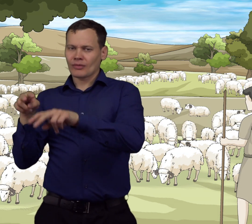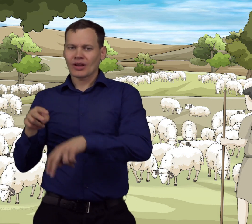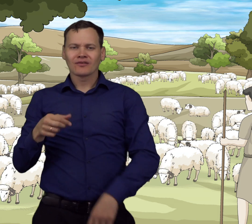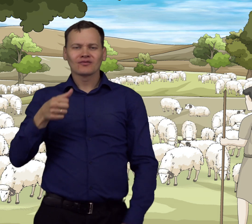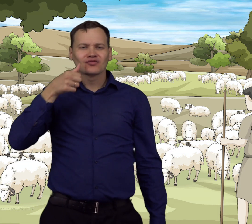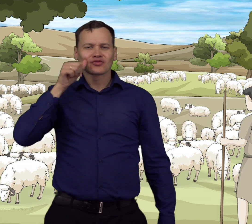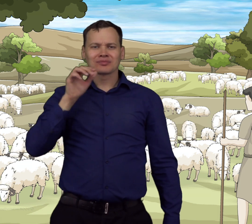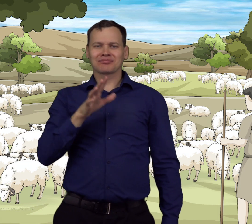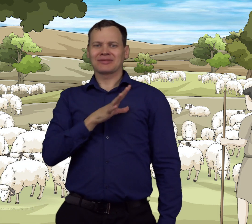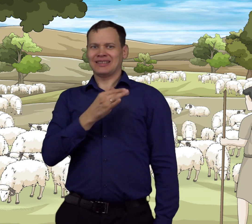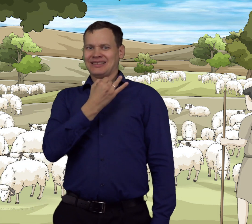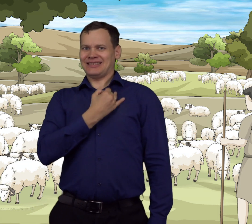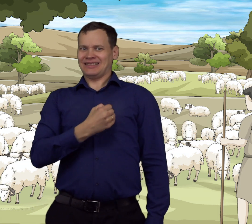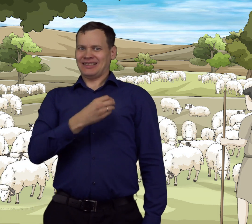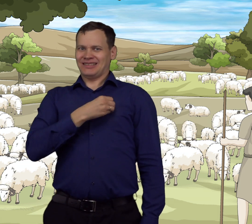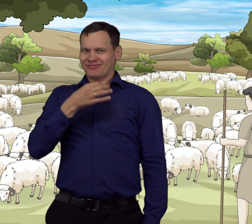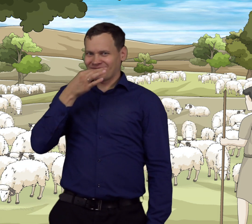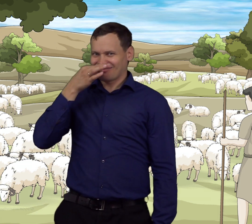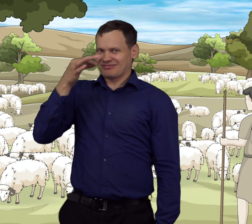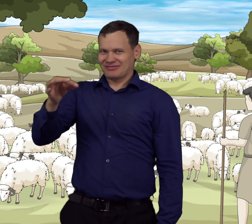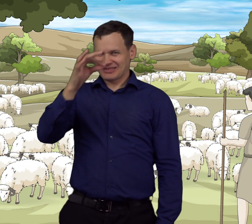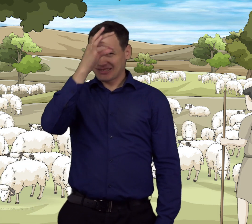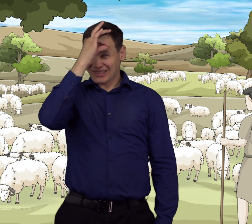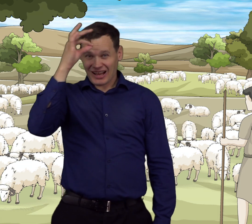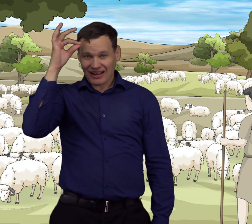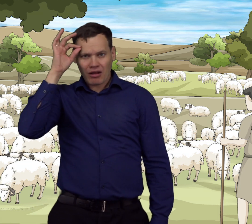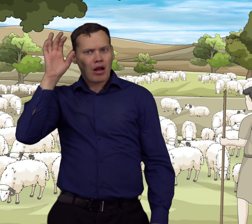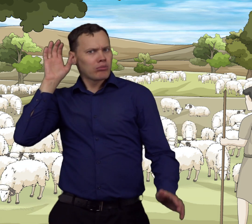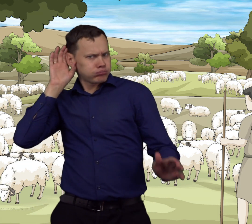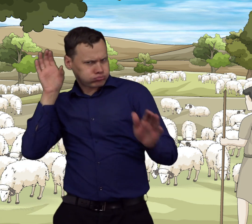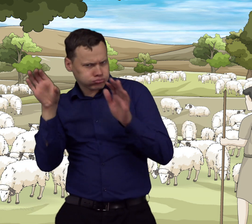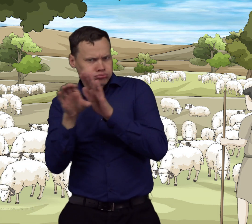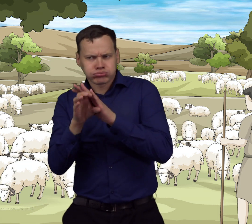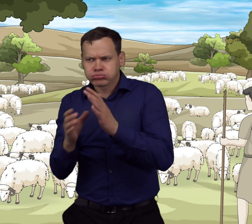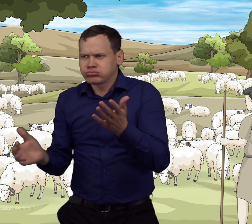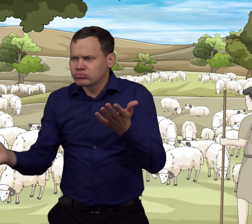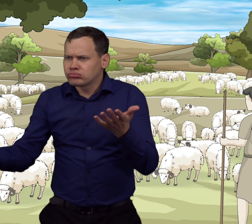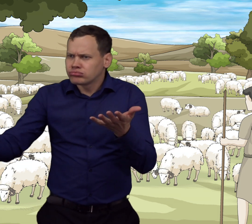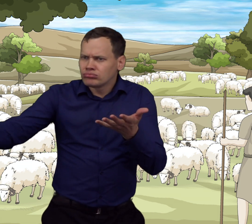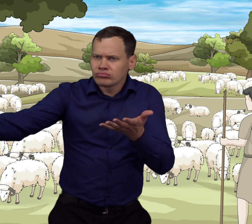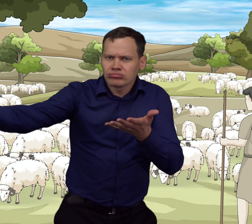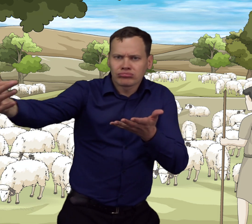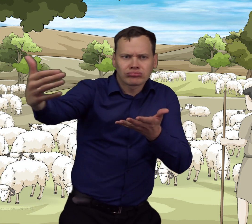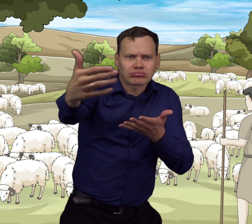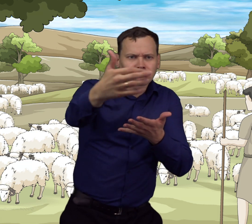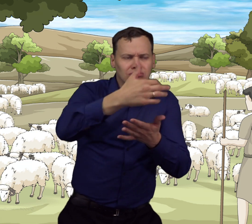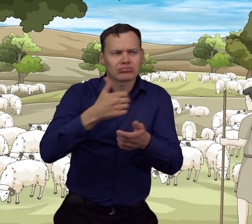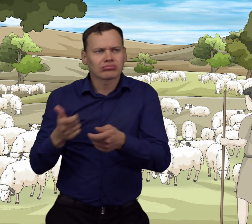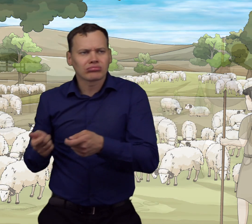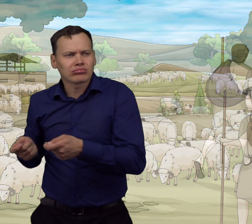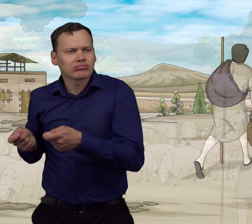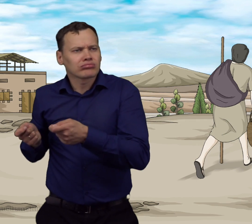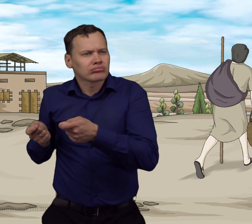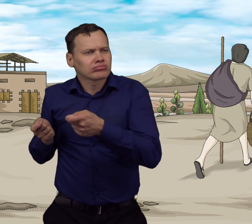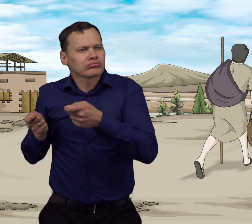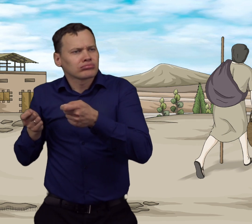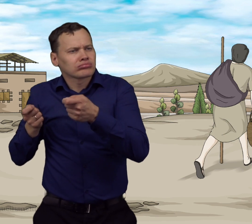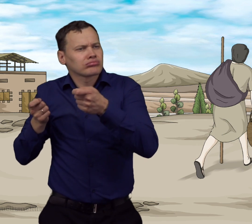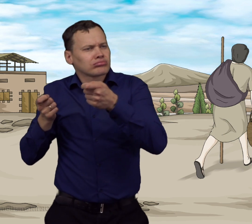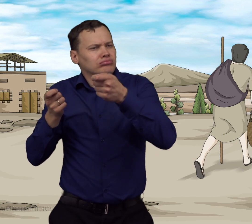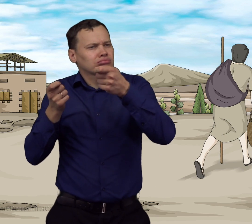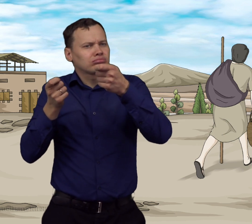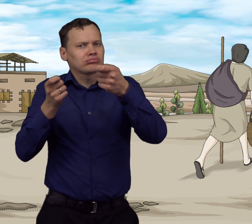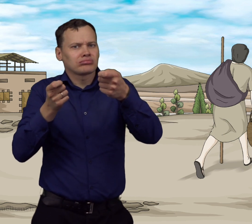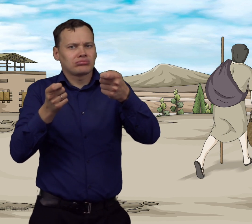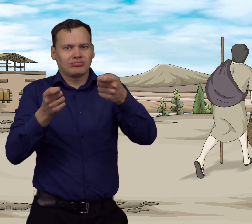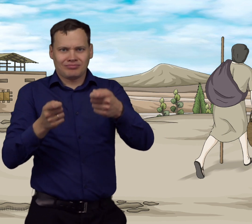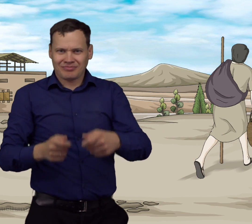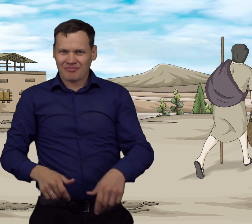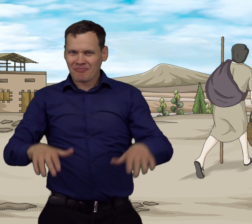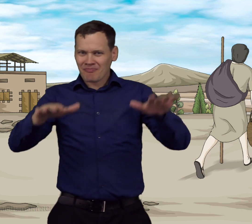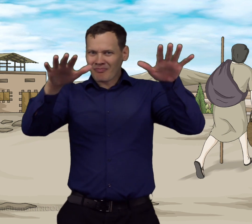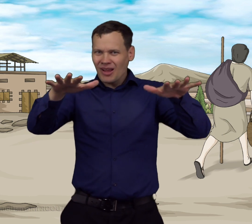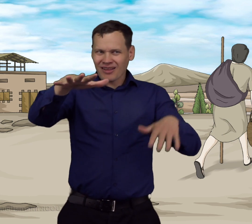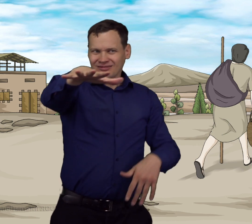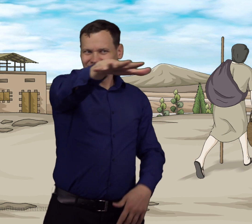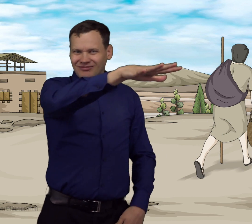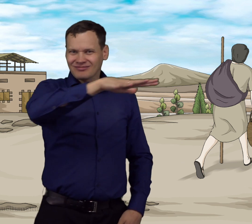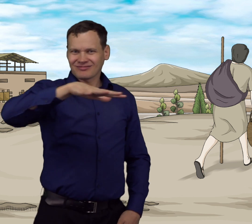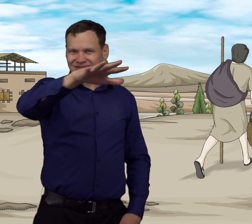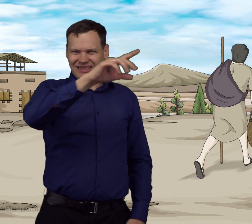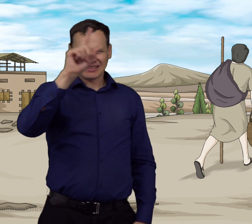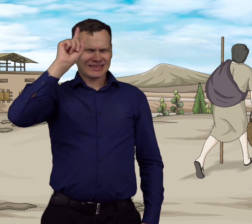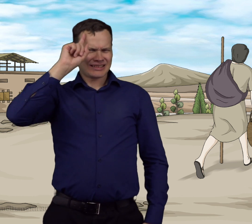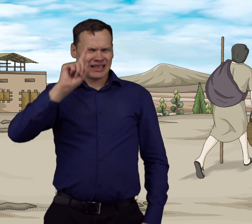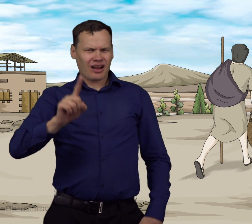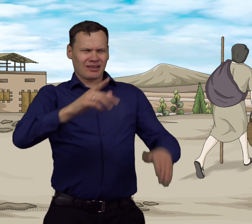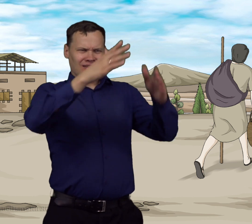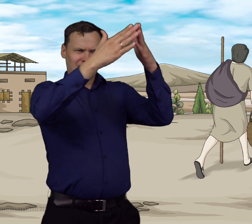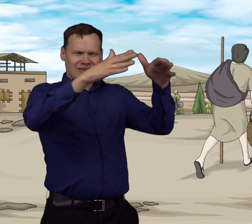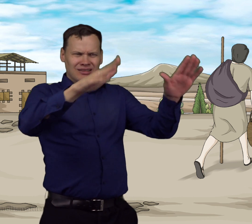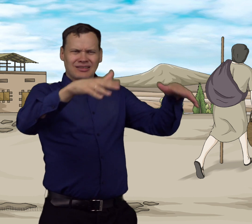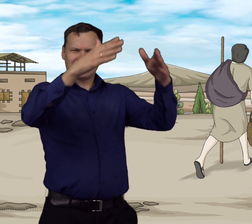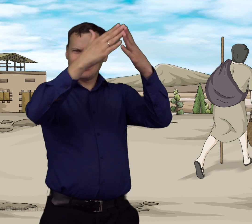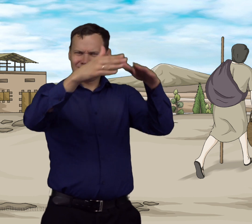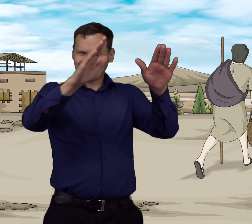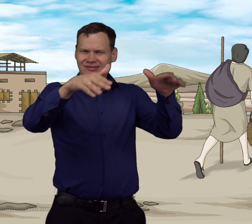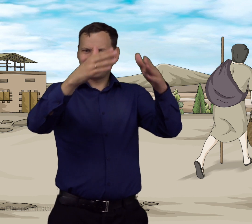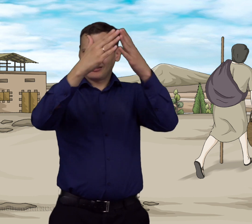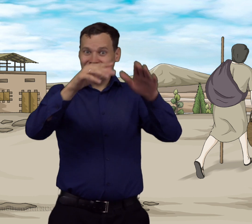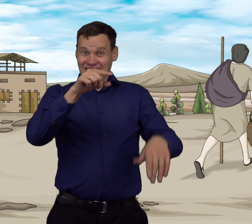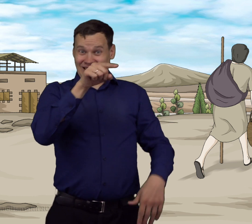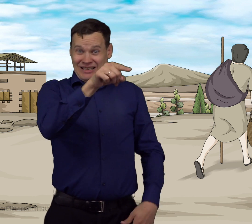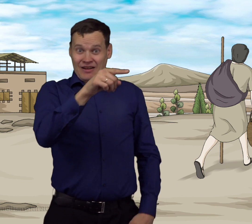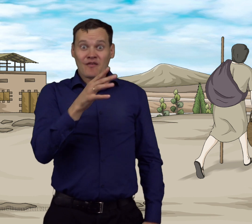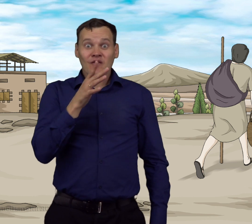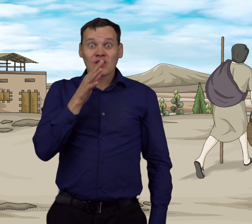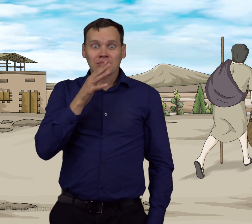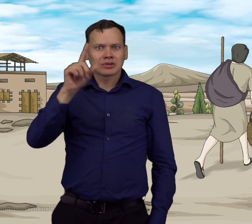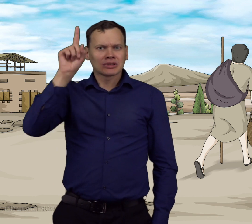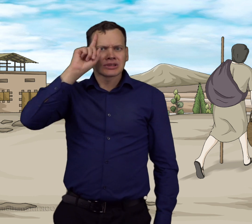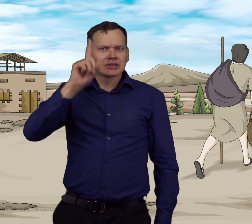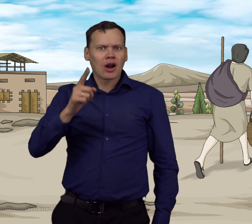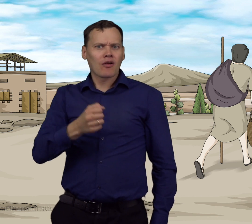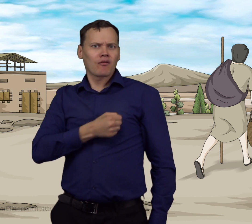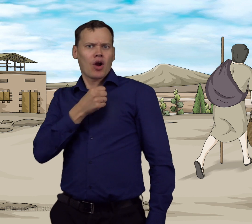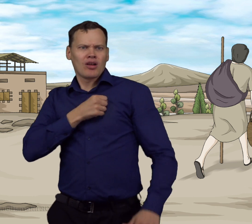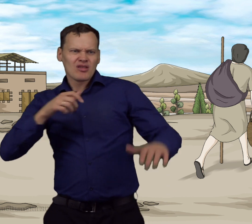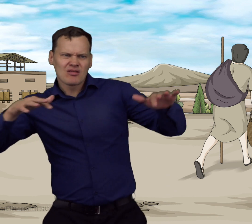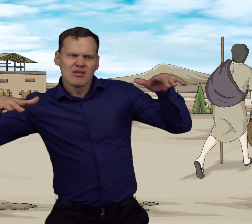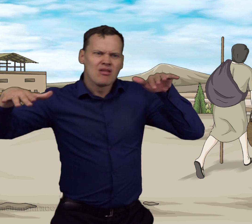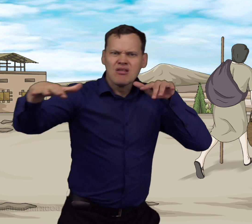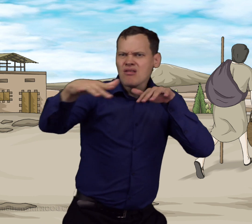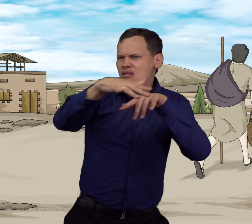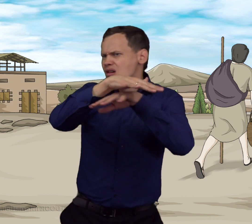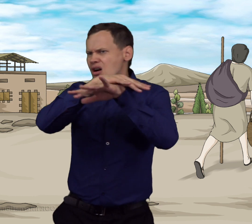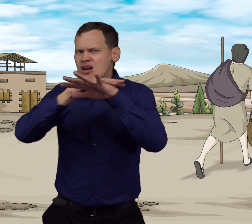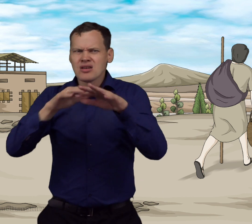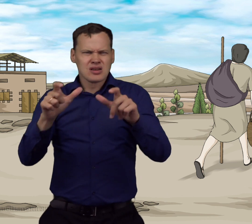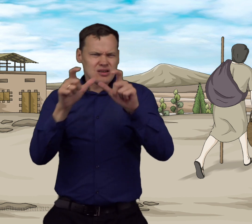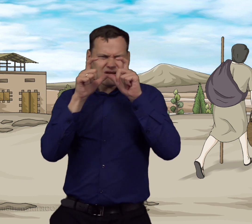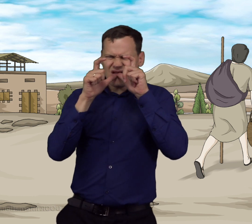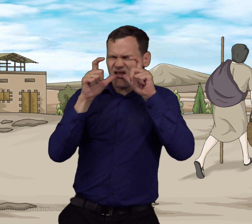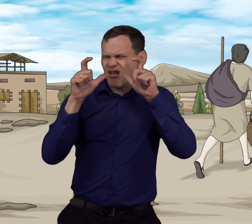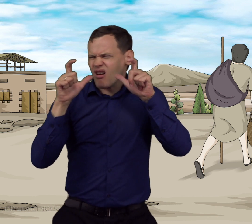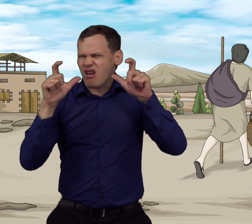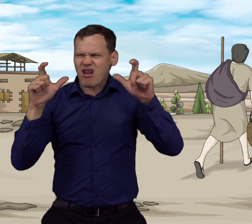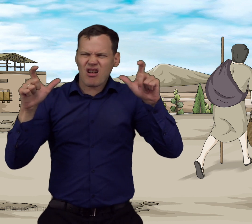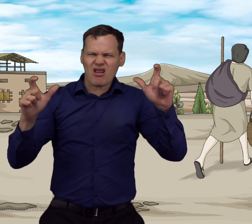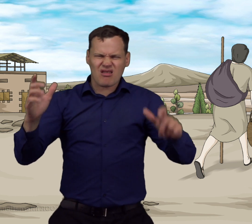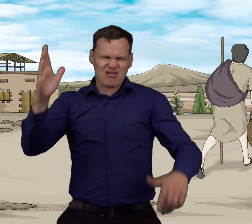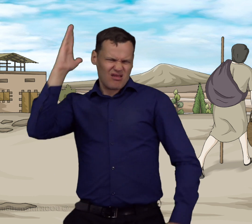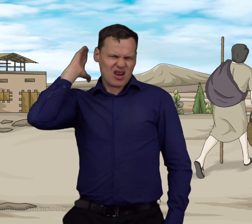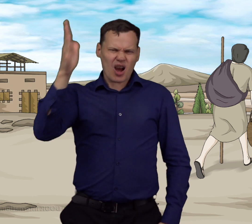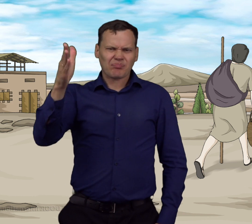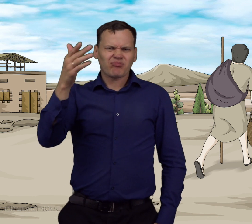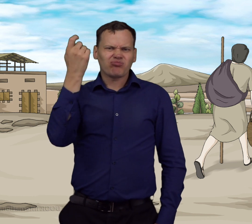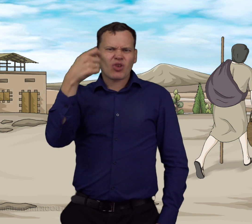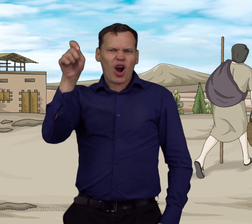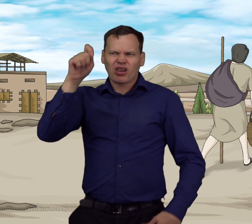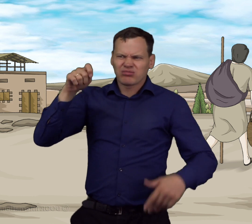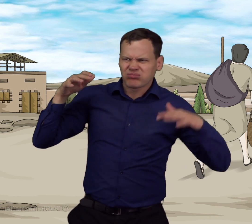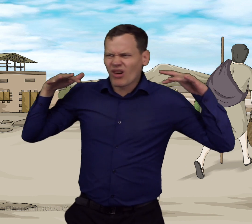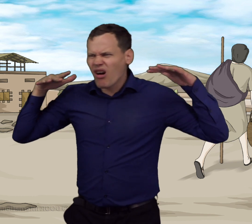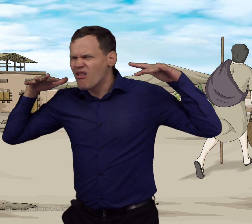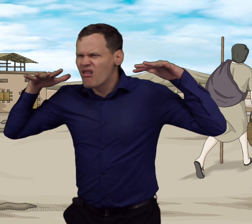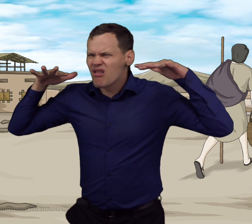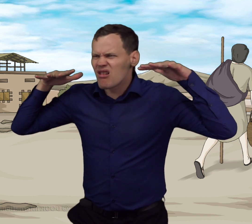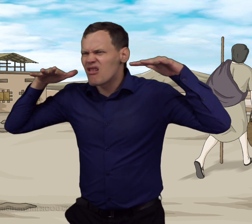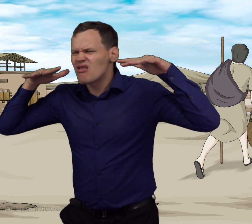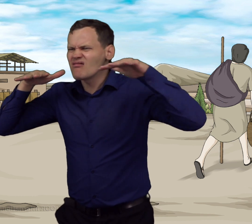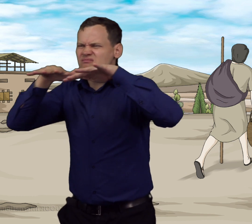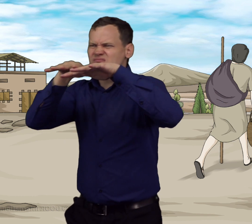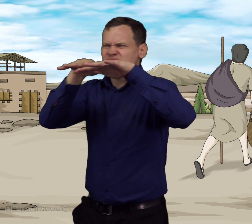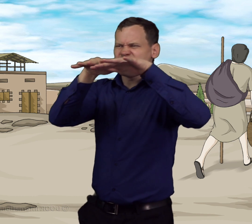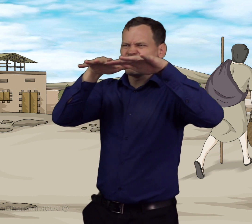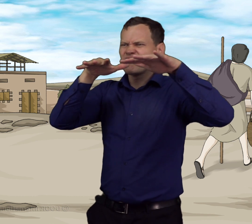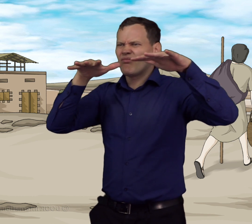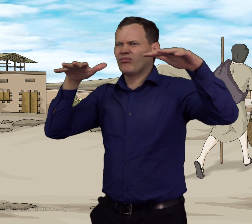He reached the camp as the army was marching out to its position and shouting the battle cry.